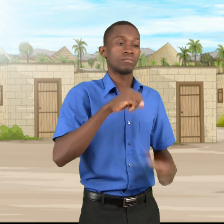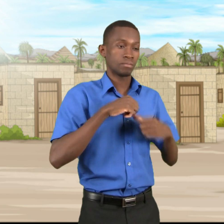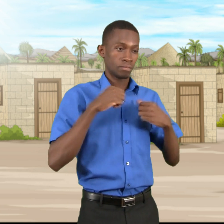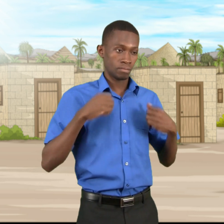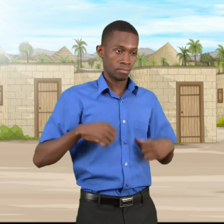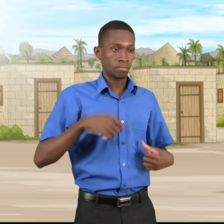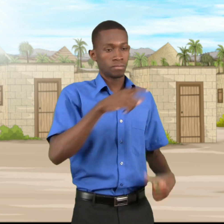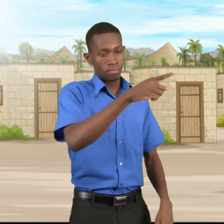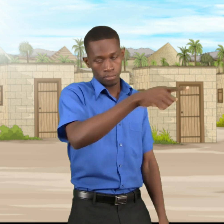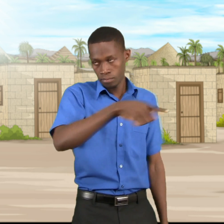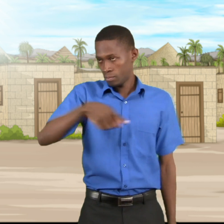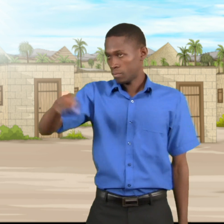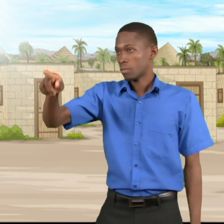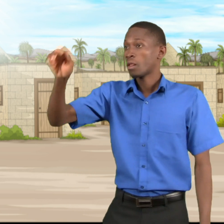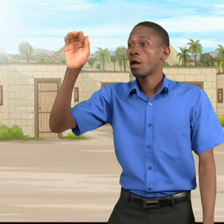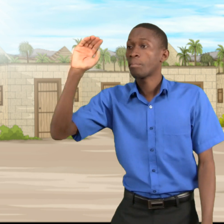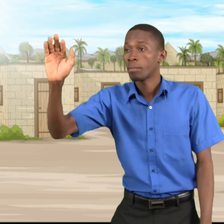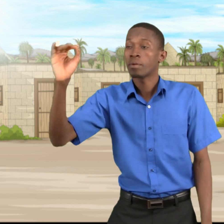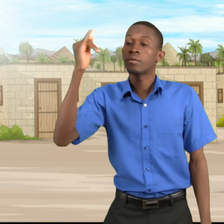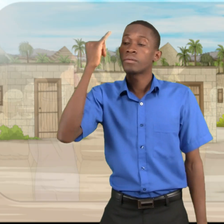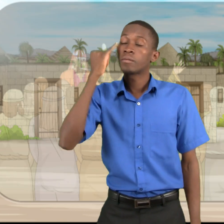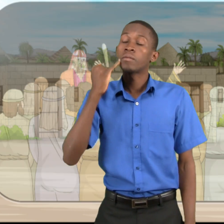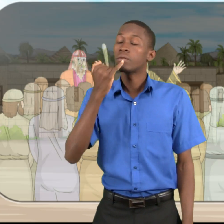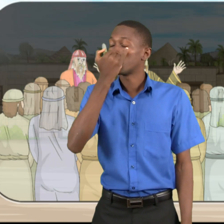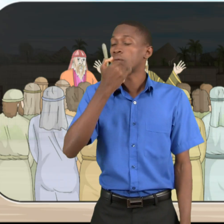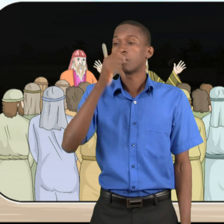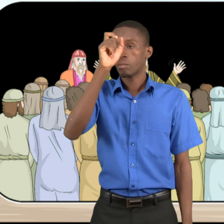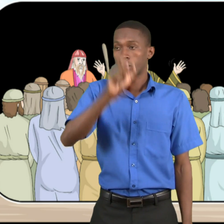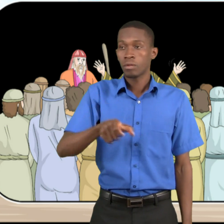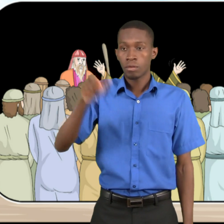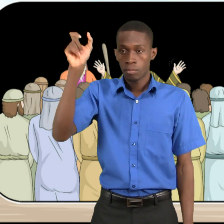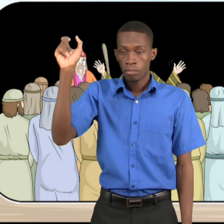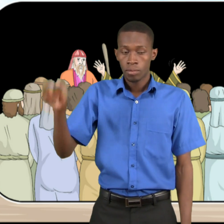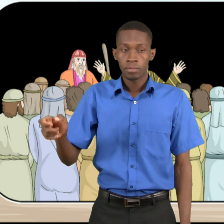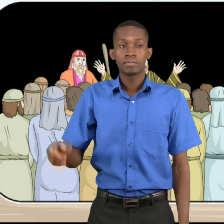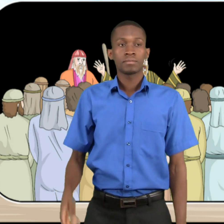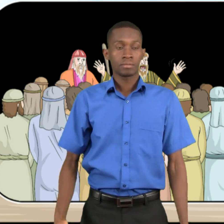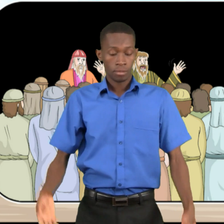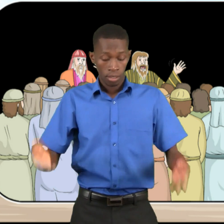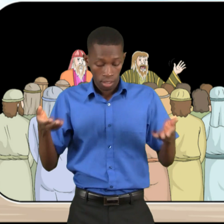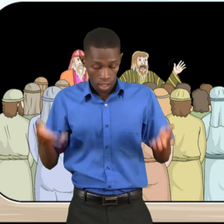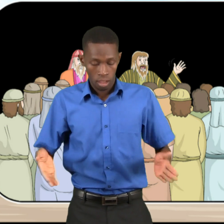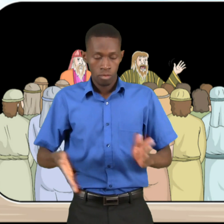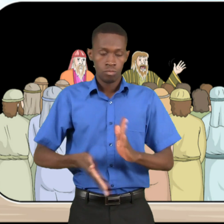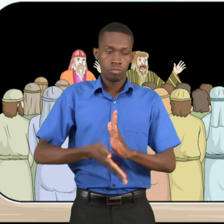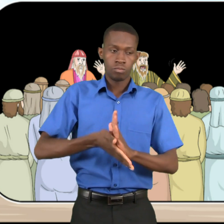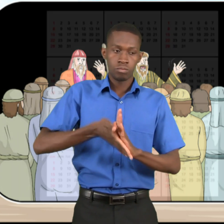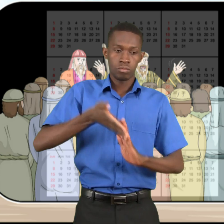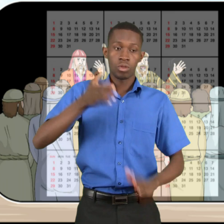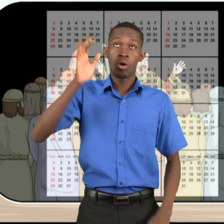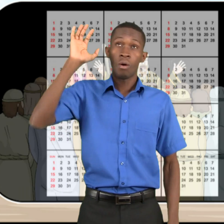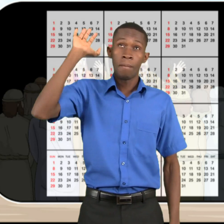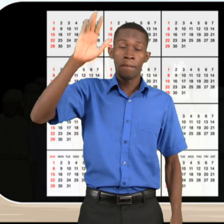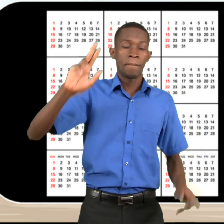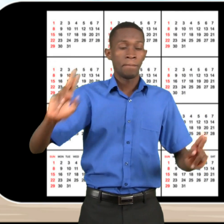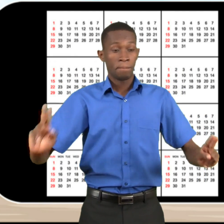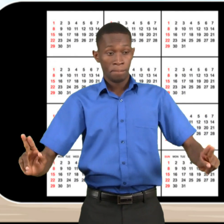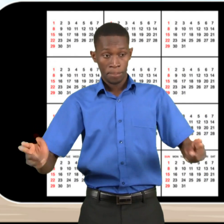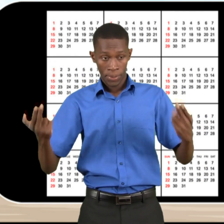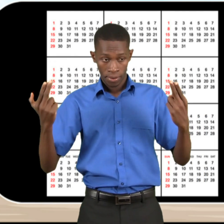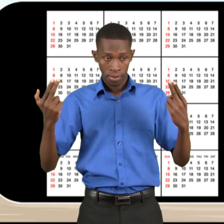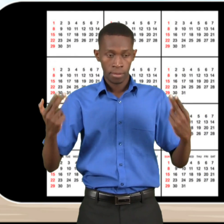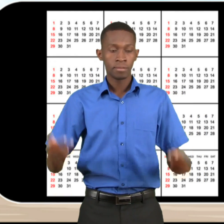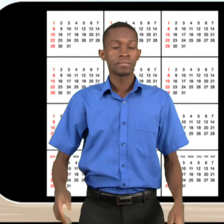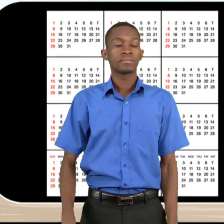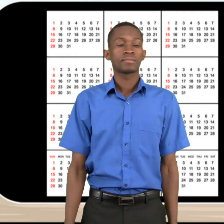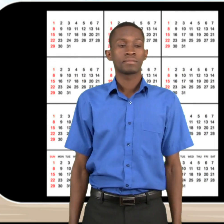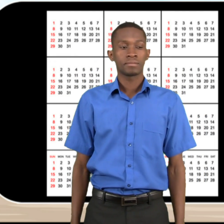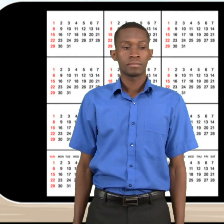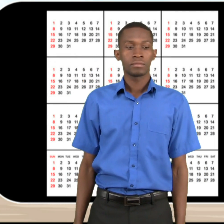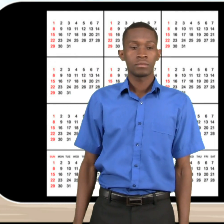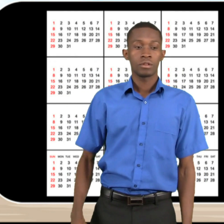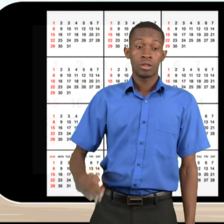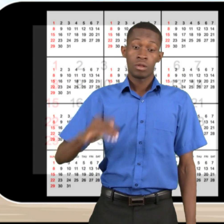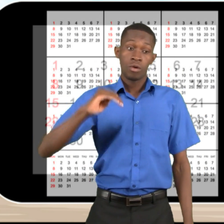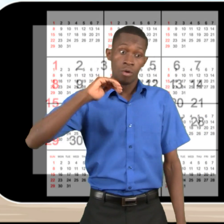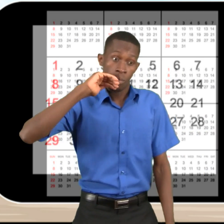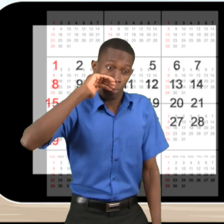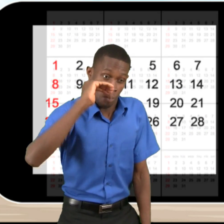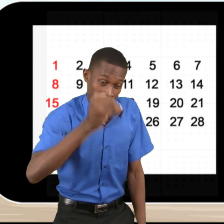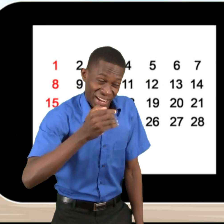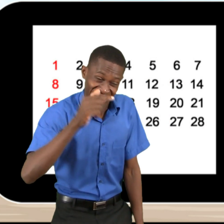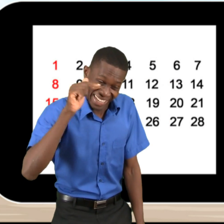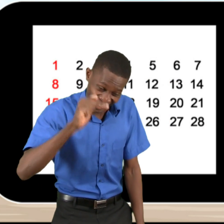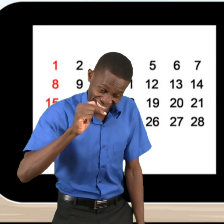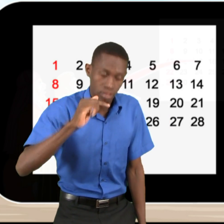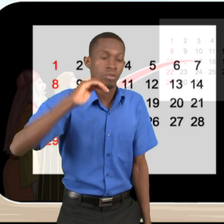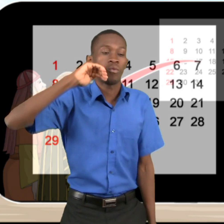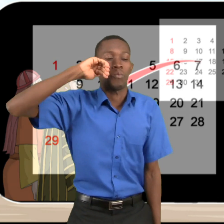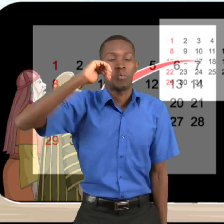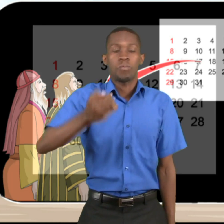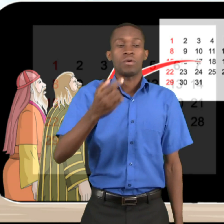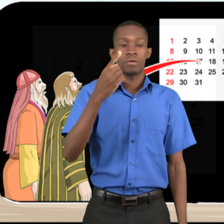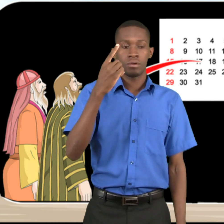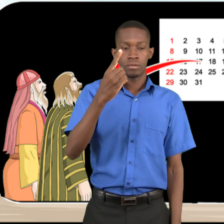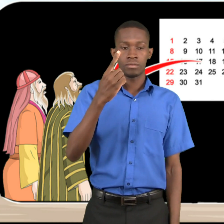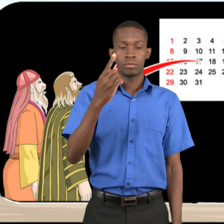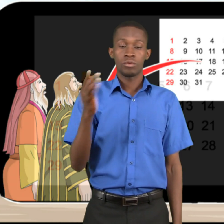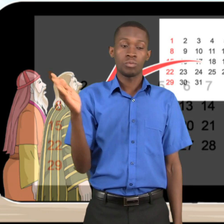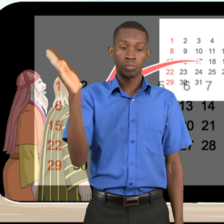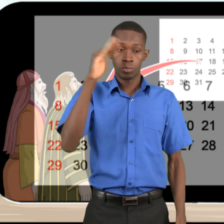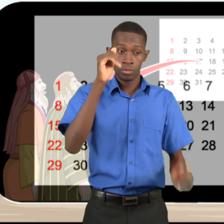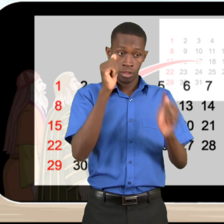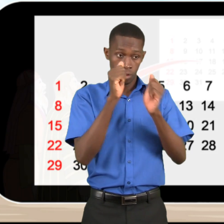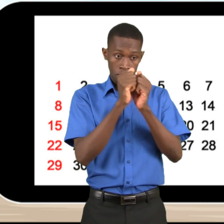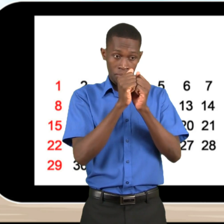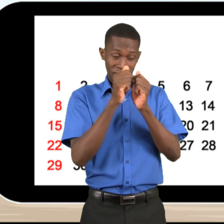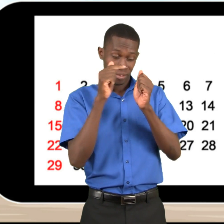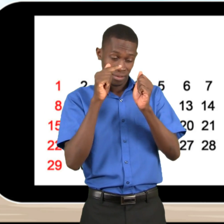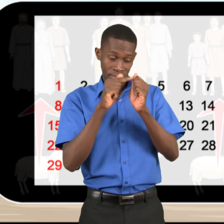it shall be the first month of your year.